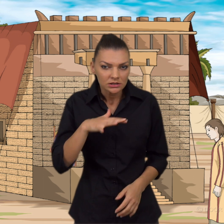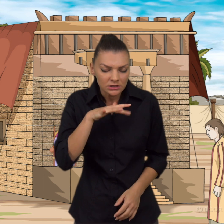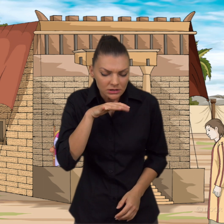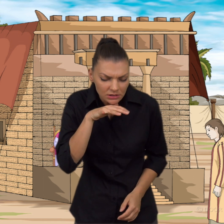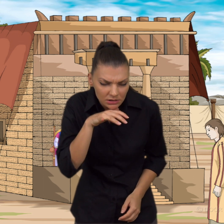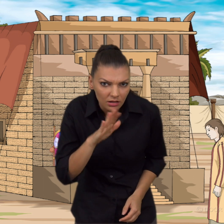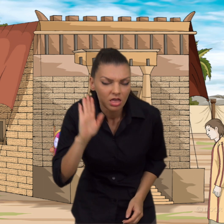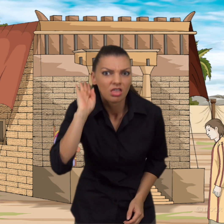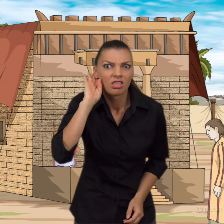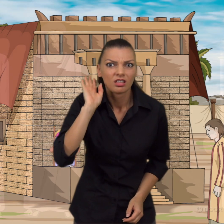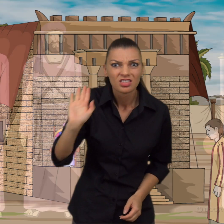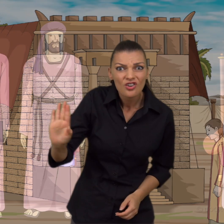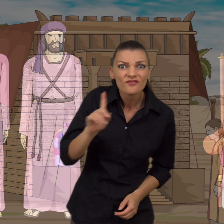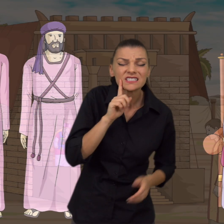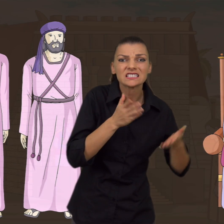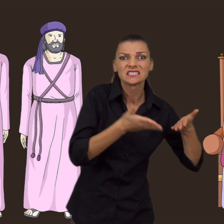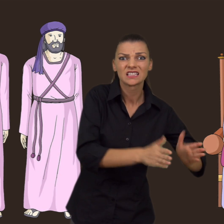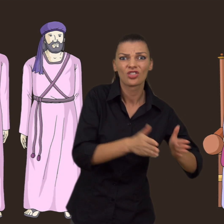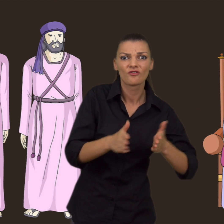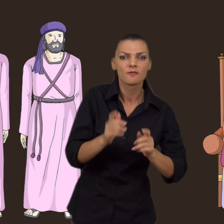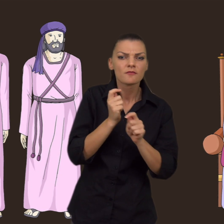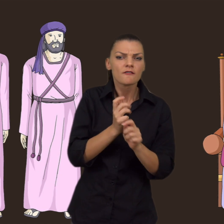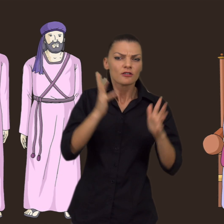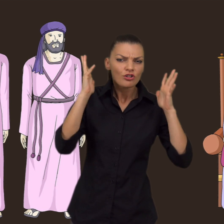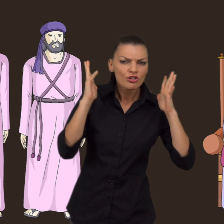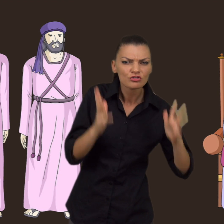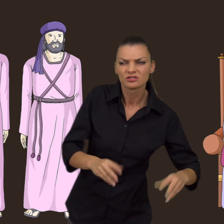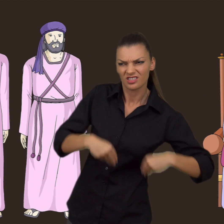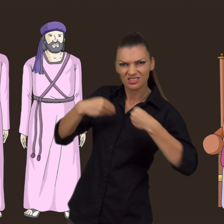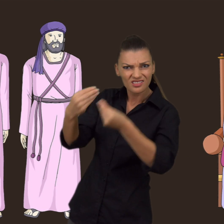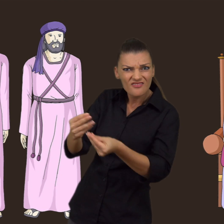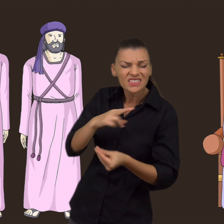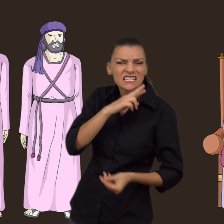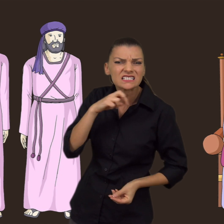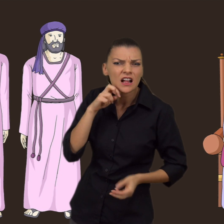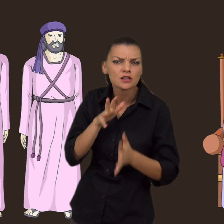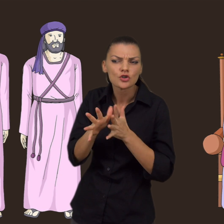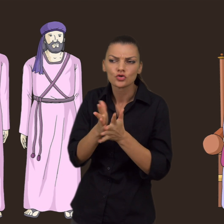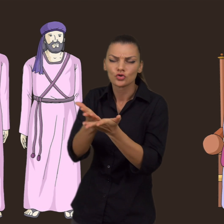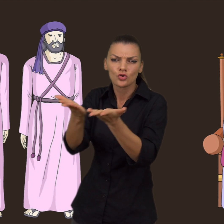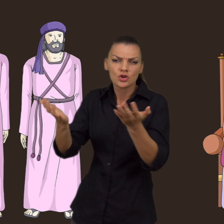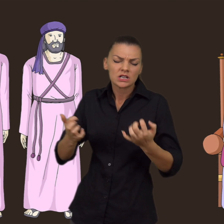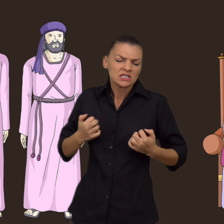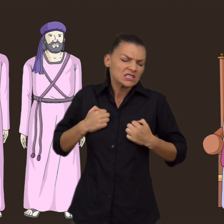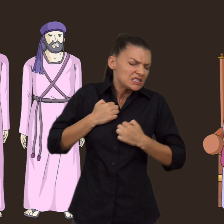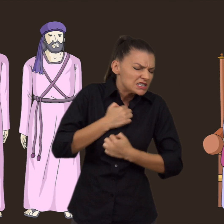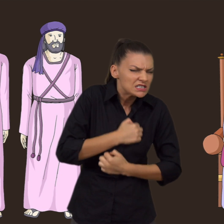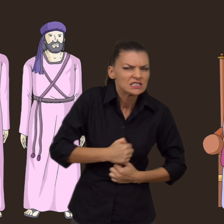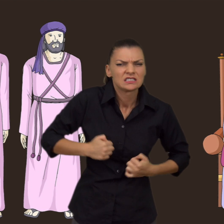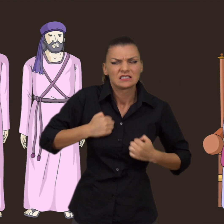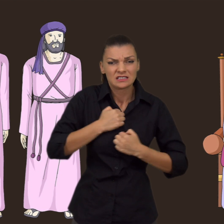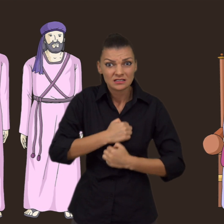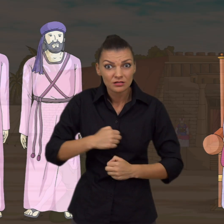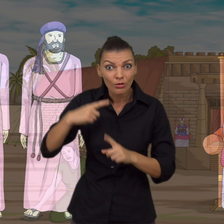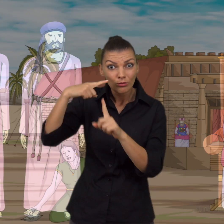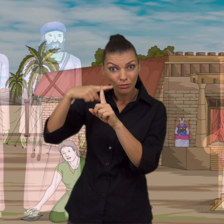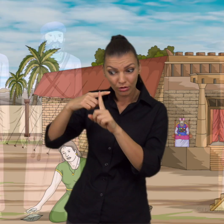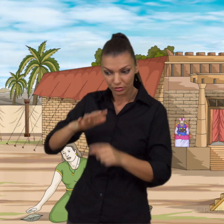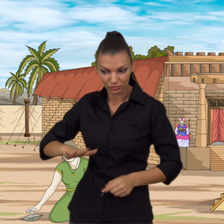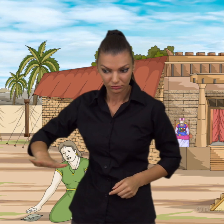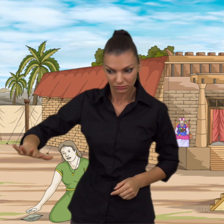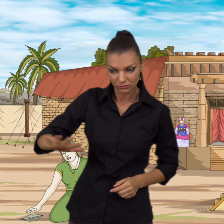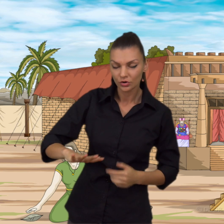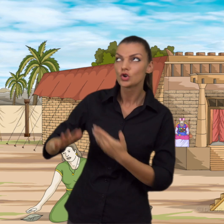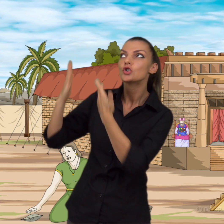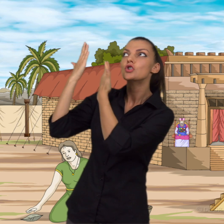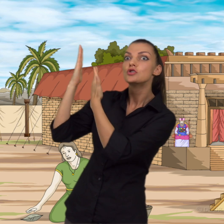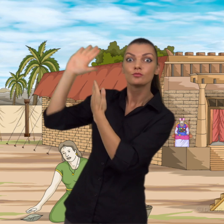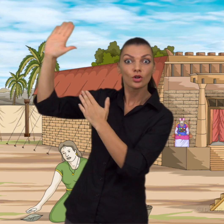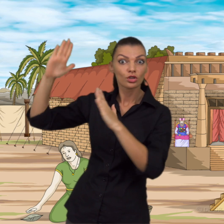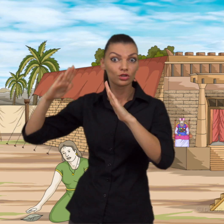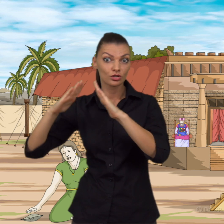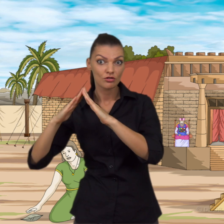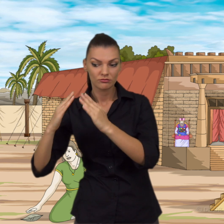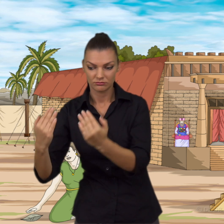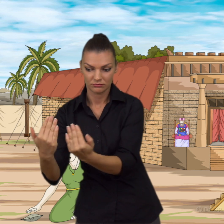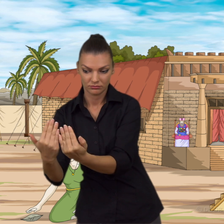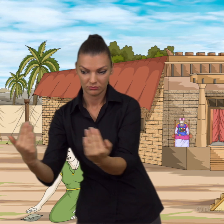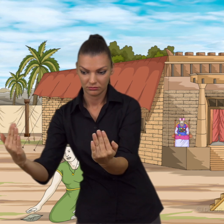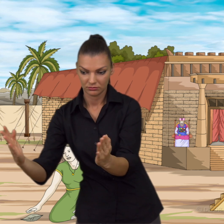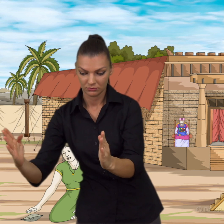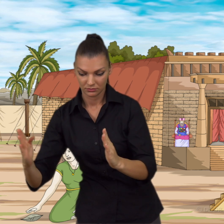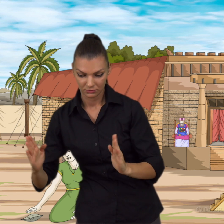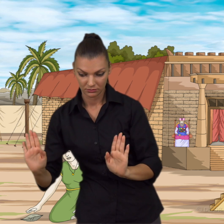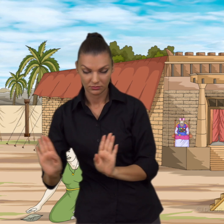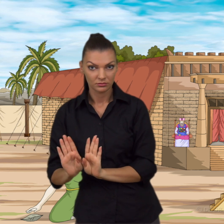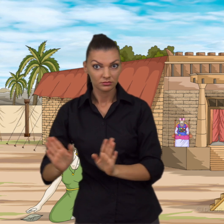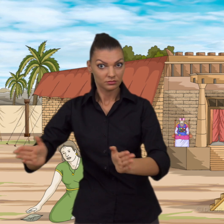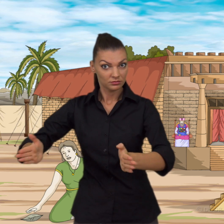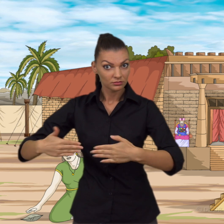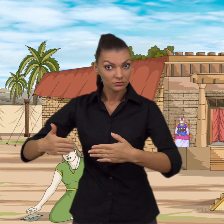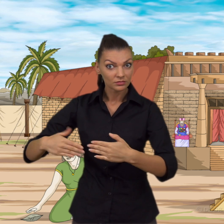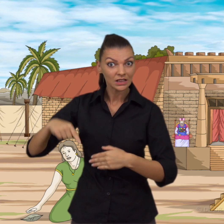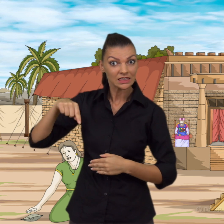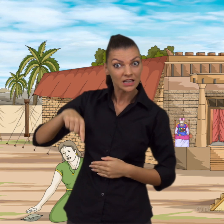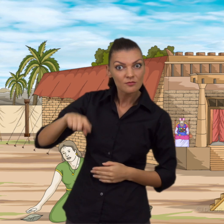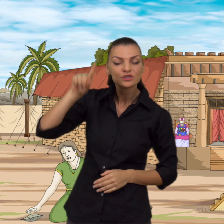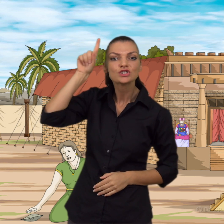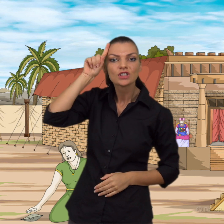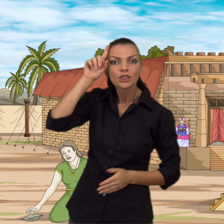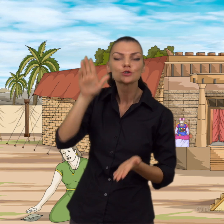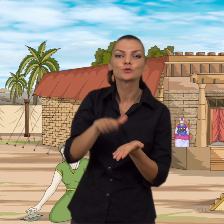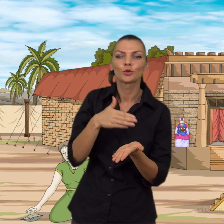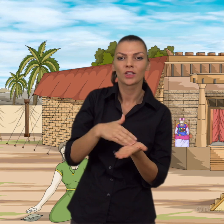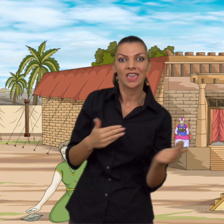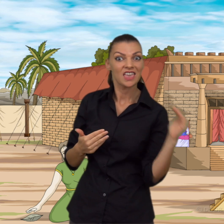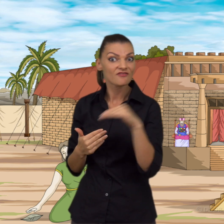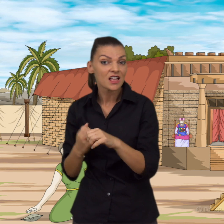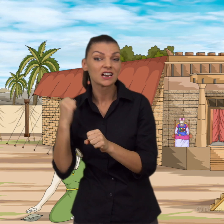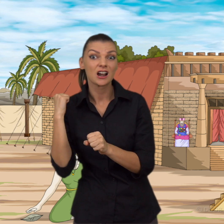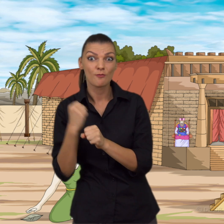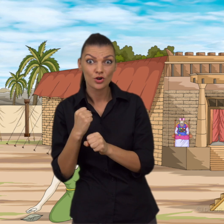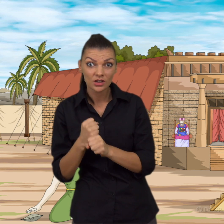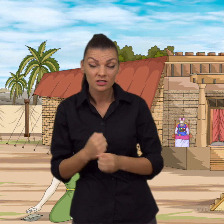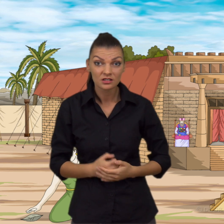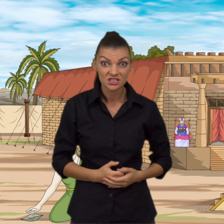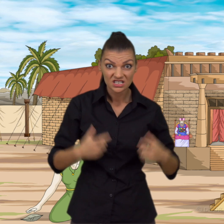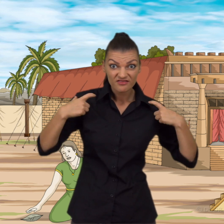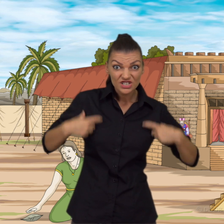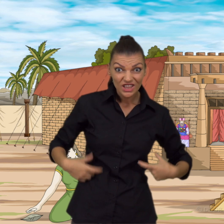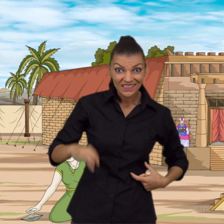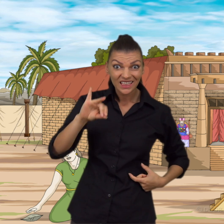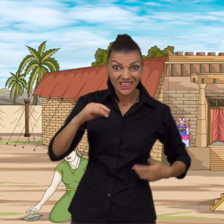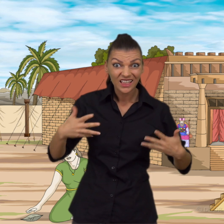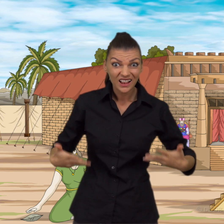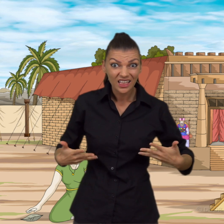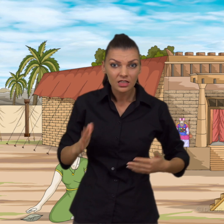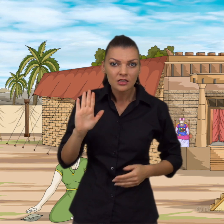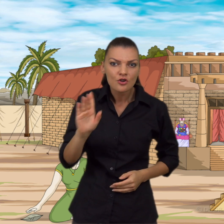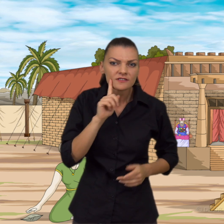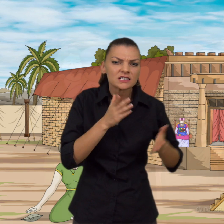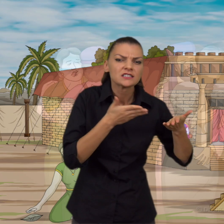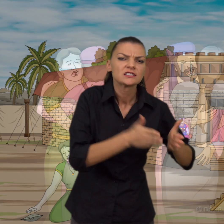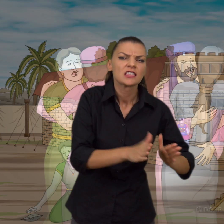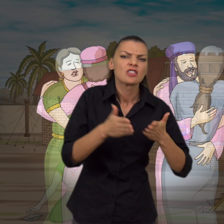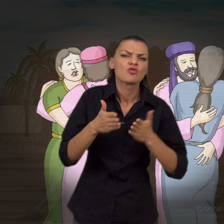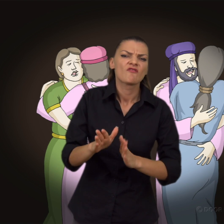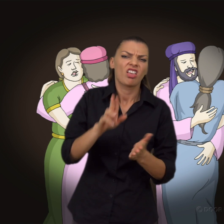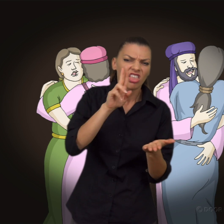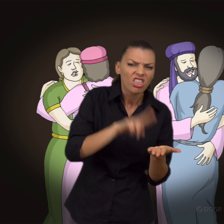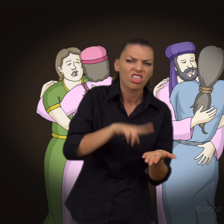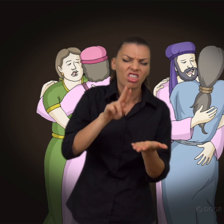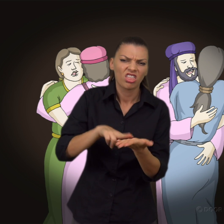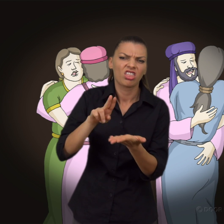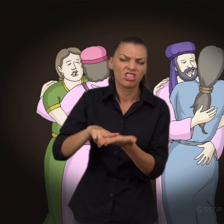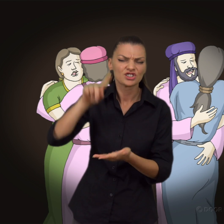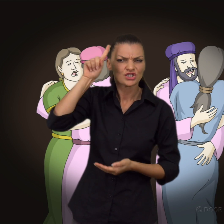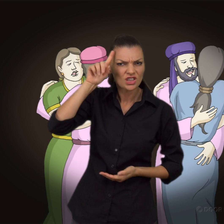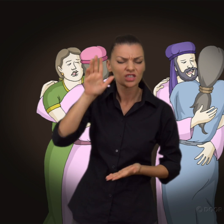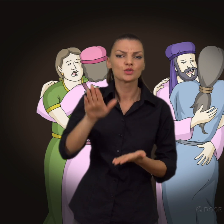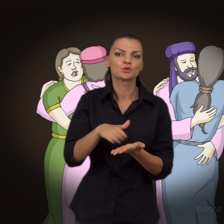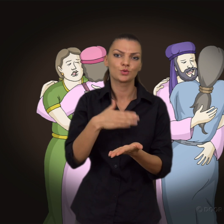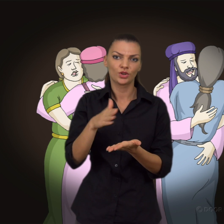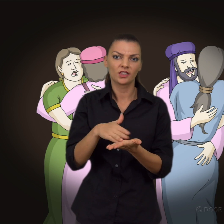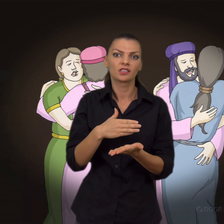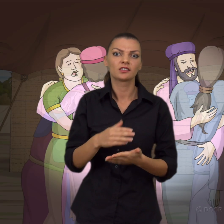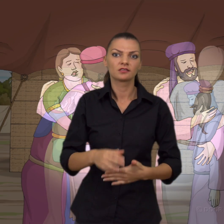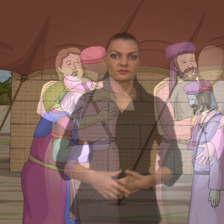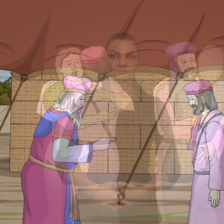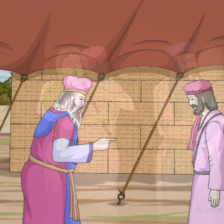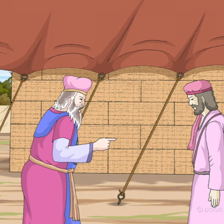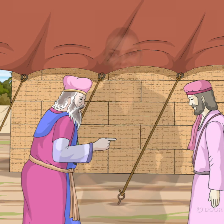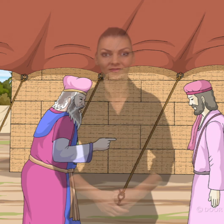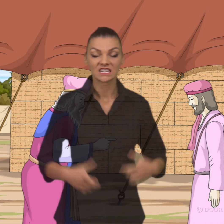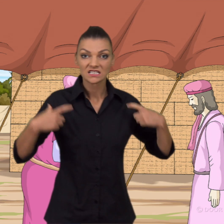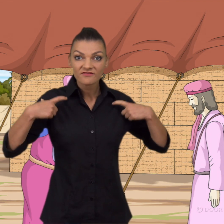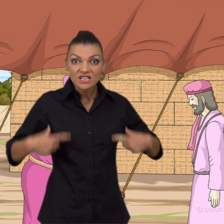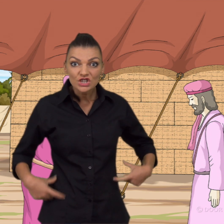Now Eli was very old, and he heard about everything his sons were doing to all Israel and how they were sleeping with the women who served at the entrance to the Tent of Meeting.